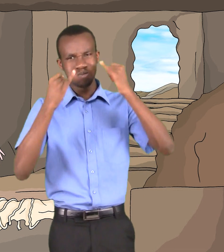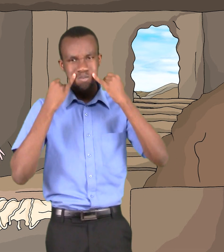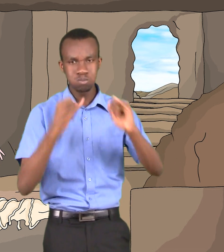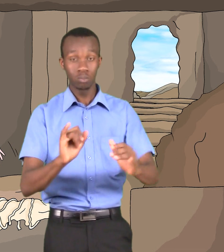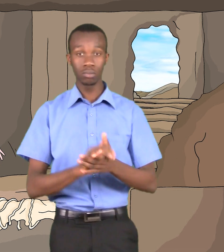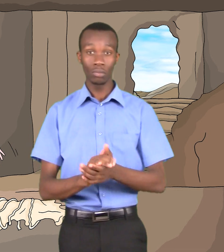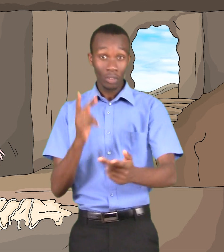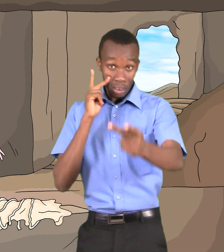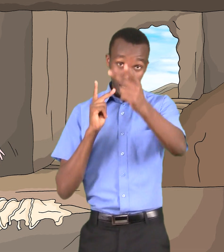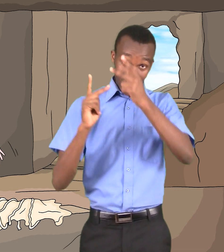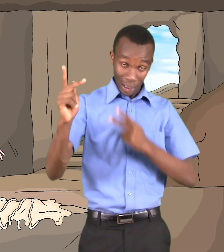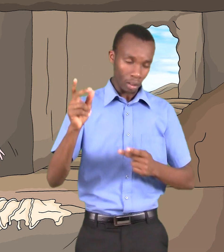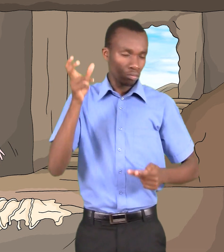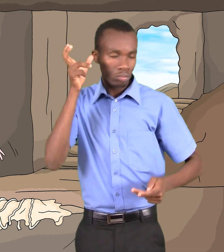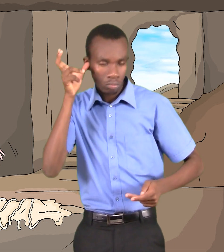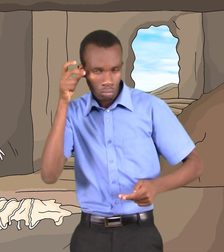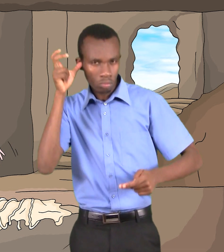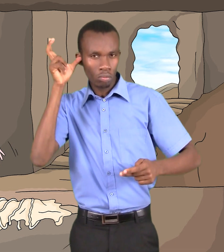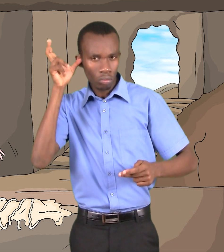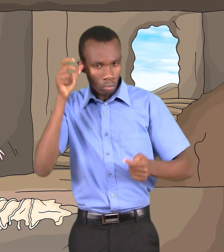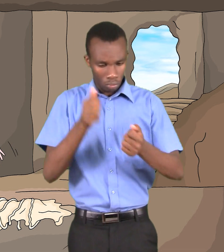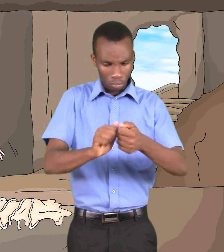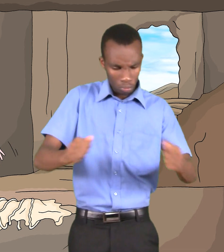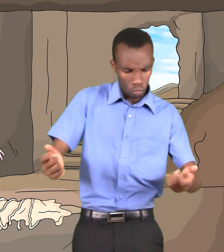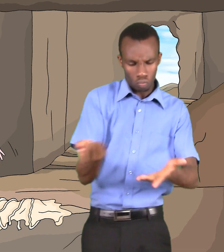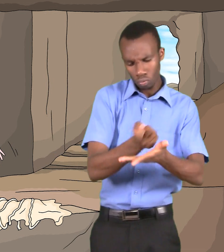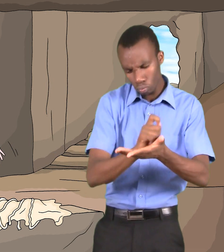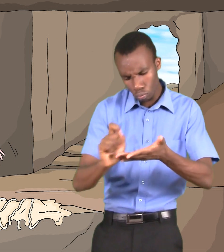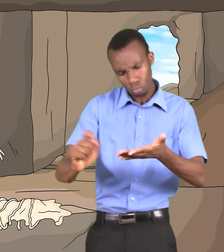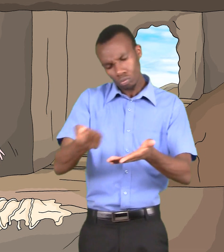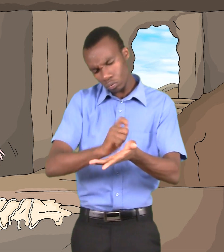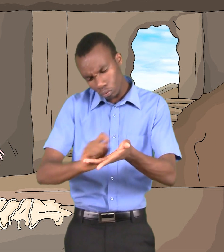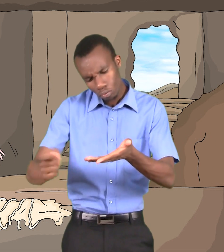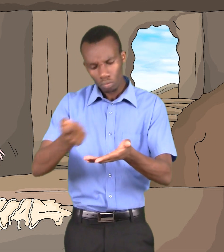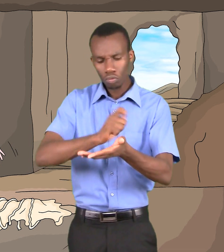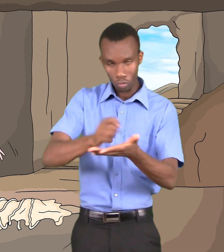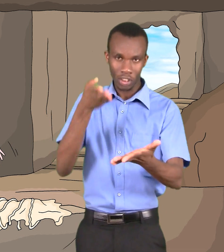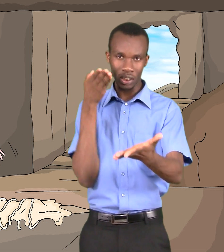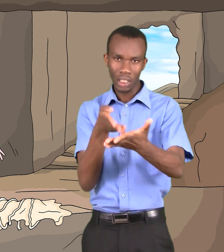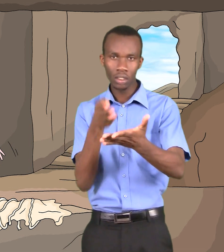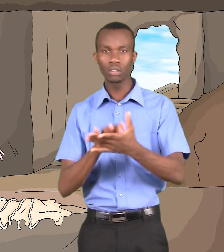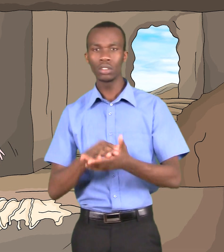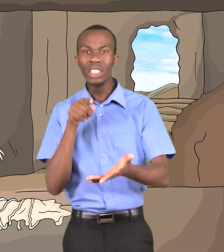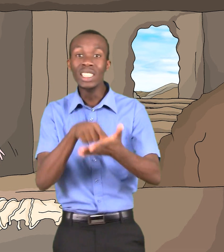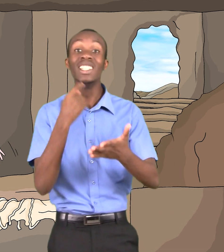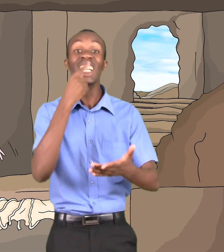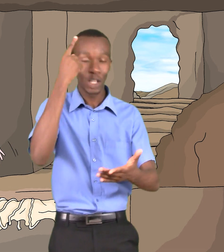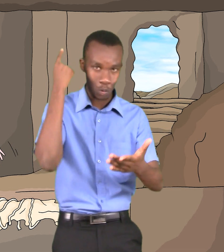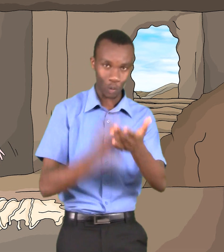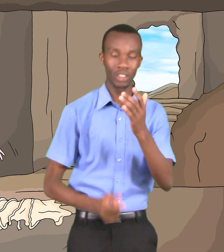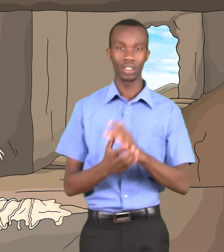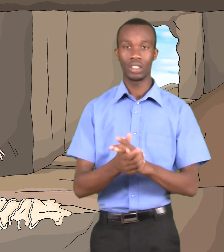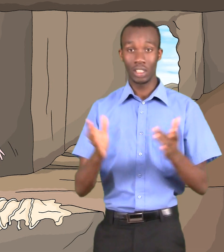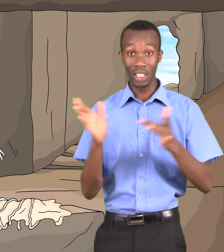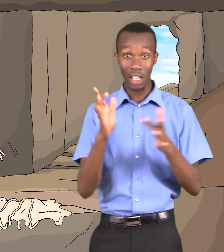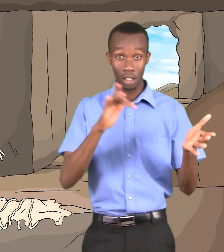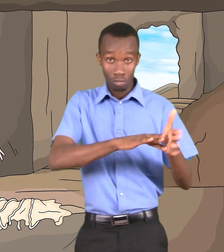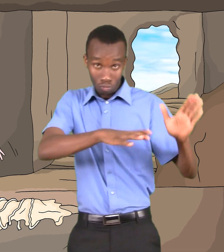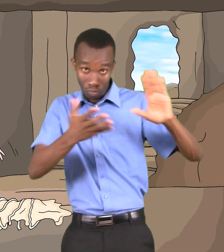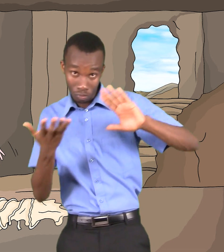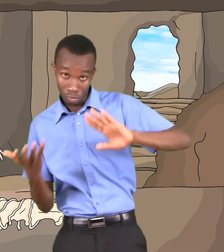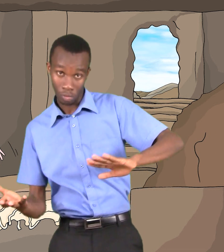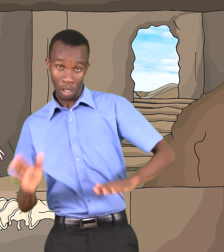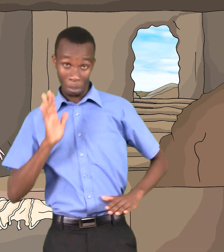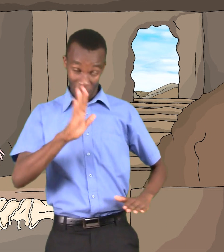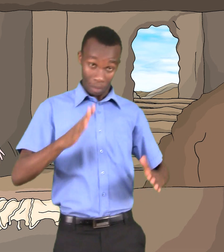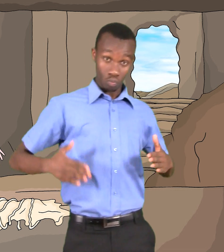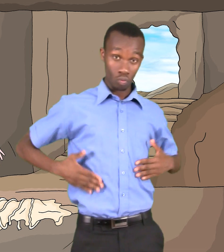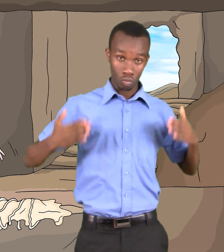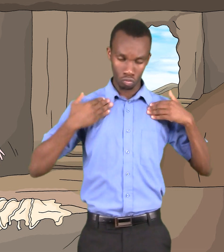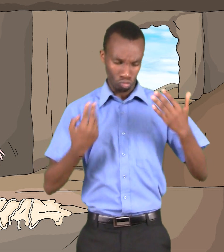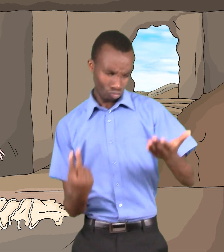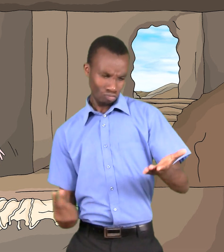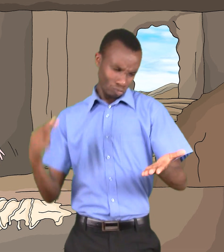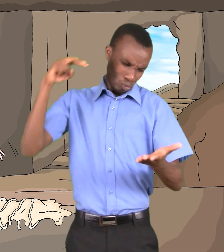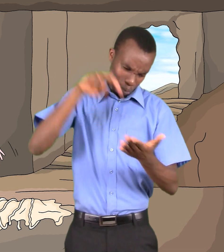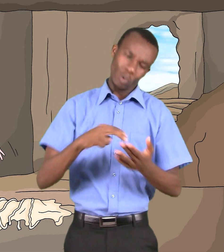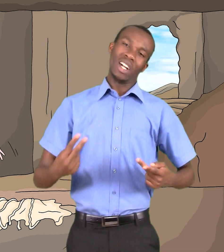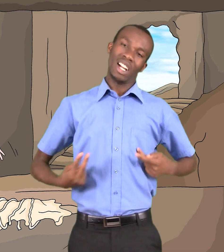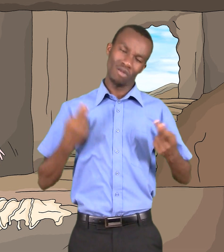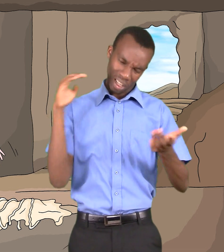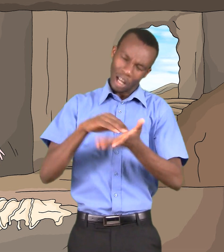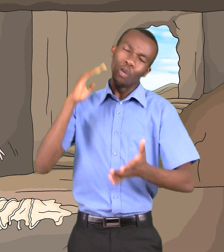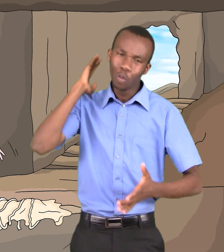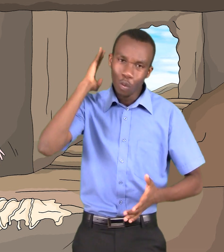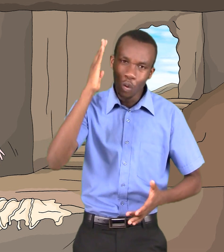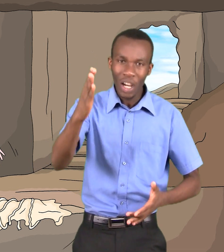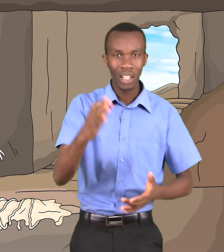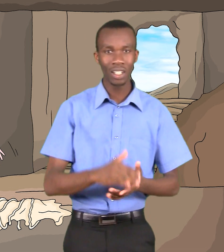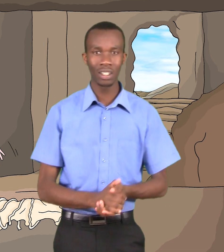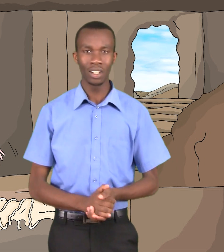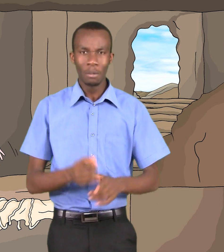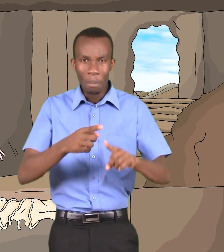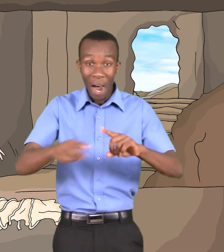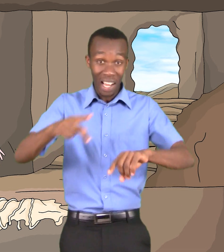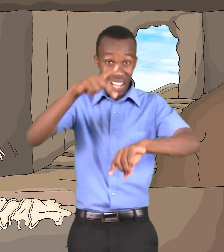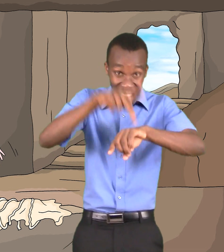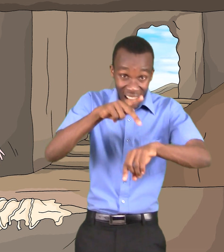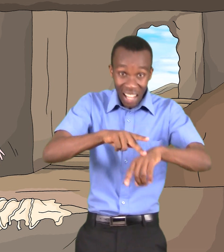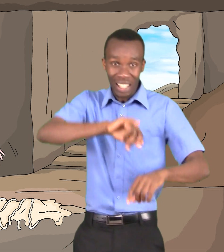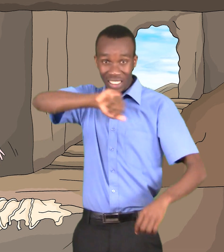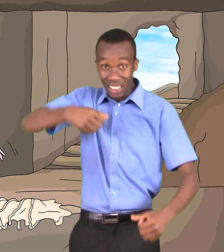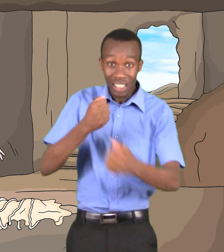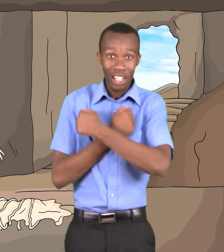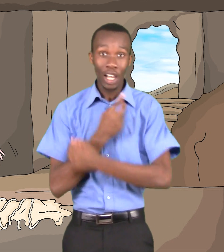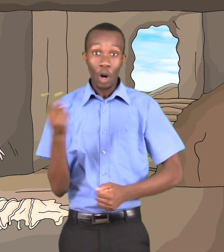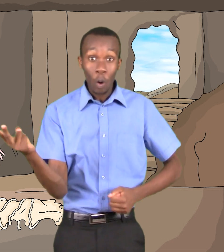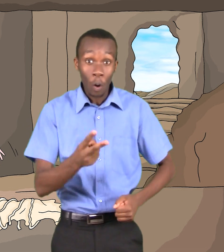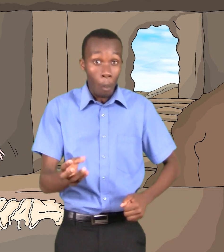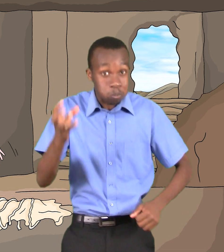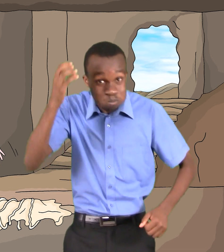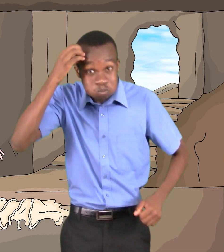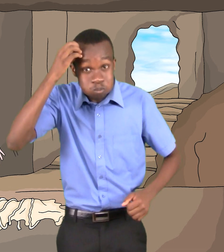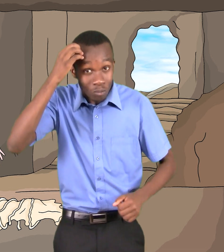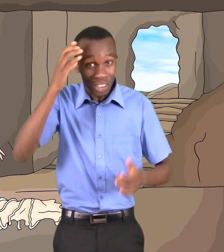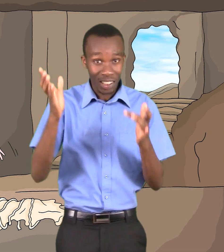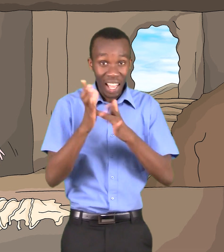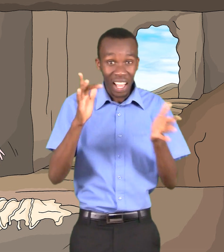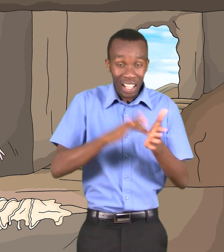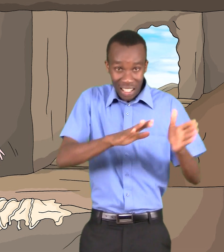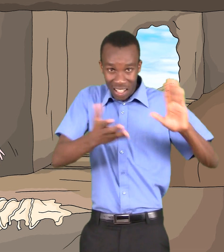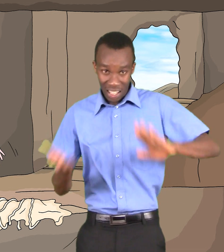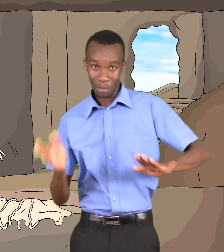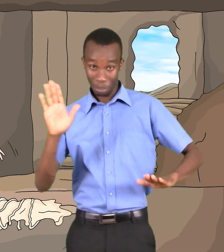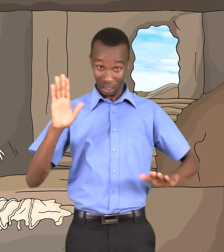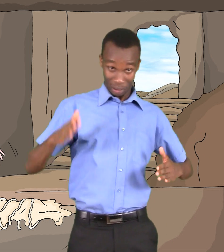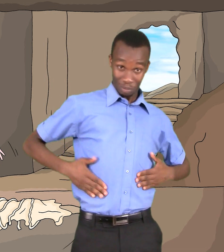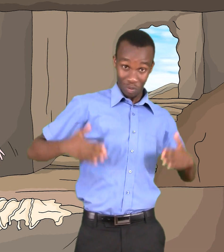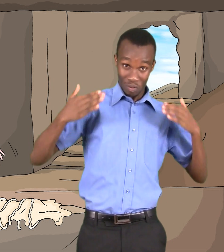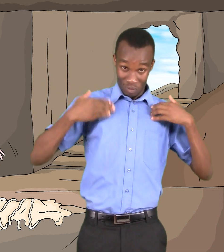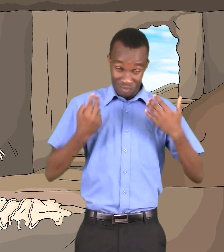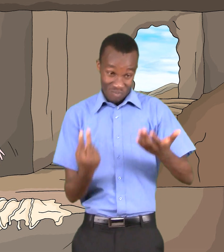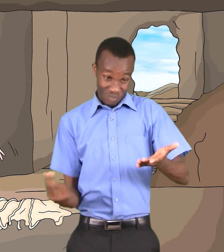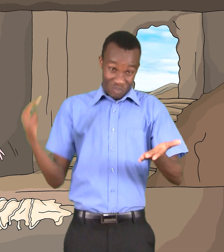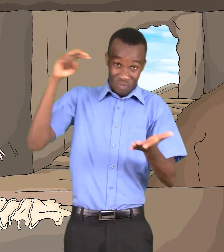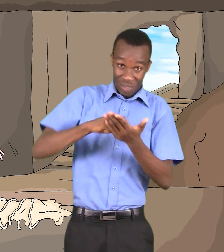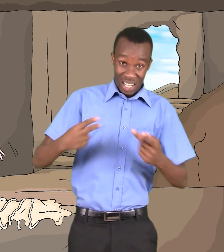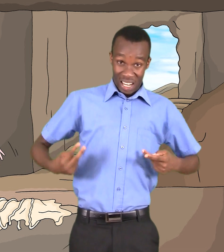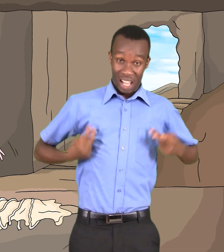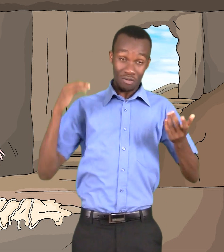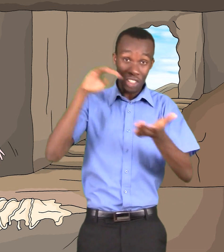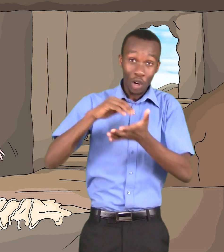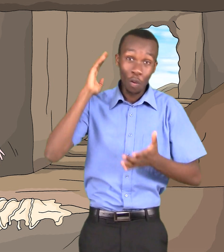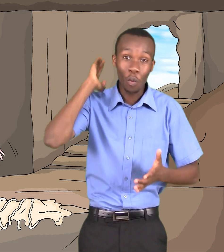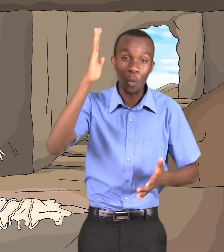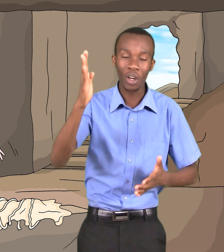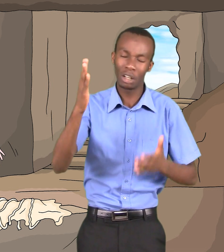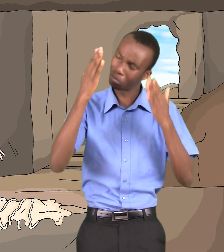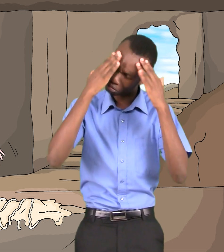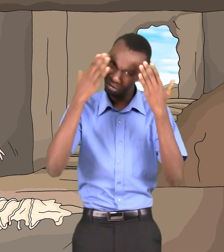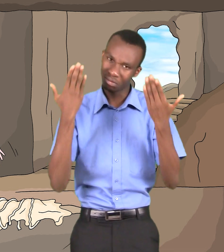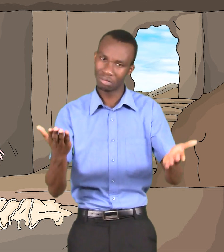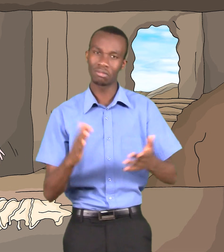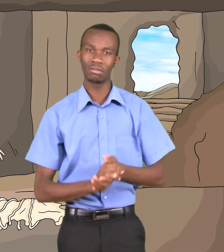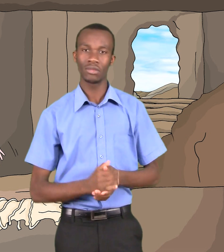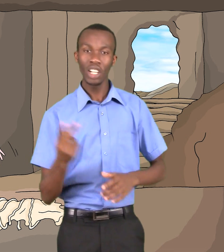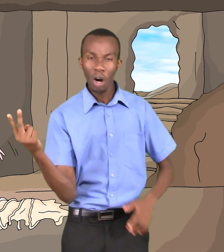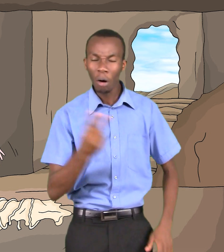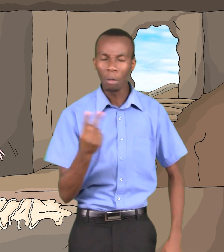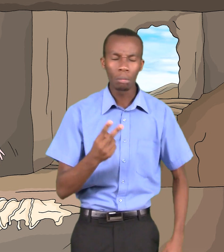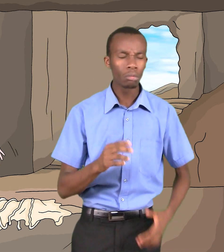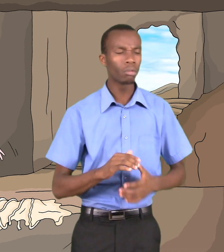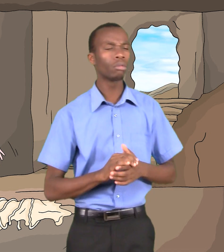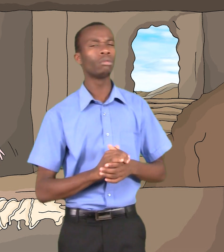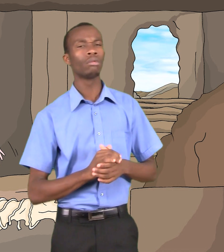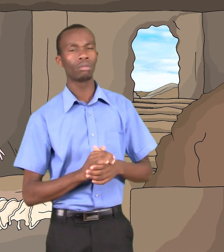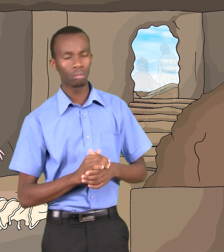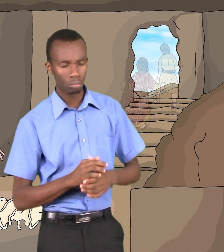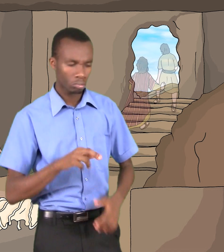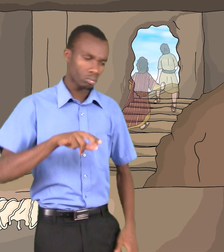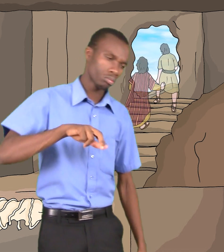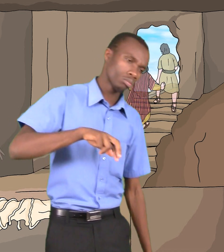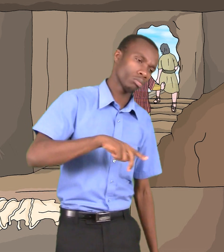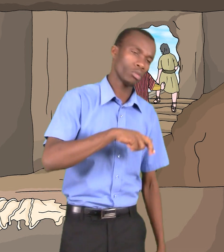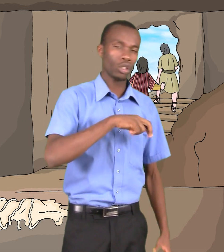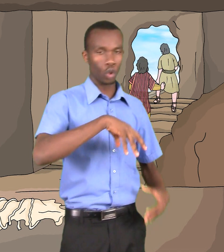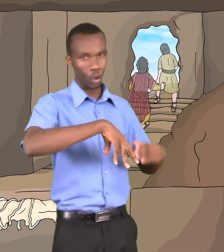For they still did not understand from the Scripture that Jesus had to rise from the dead.